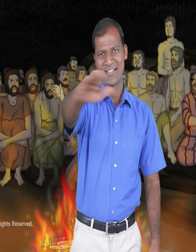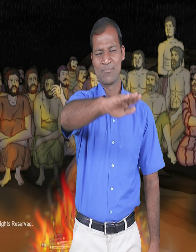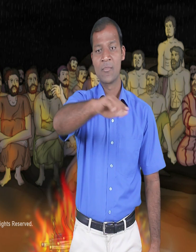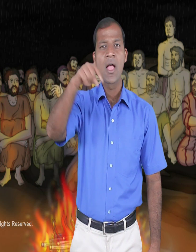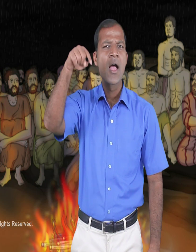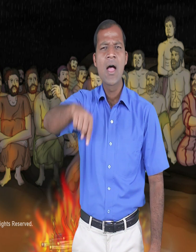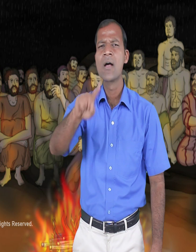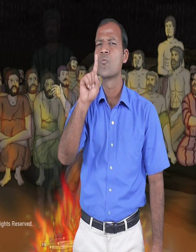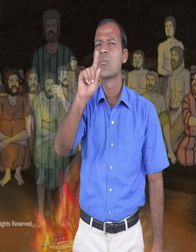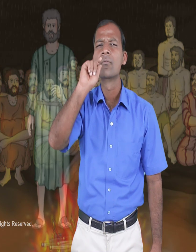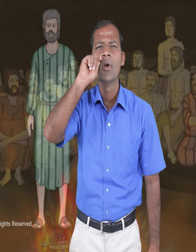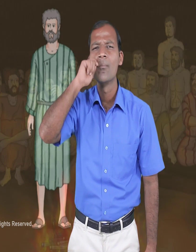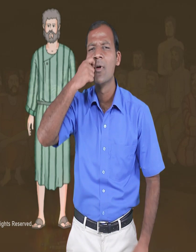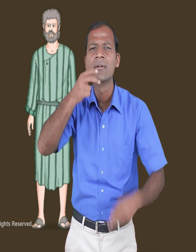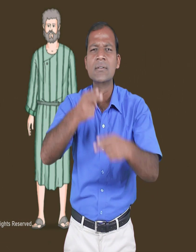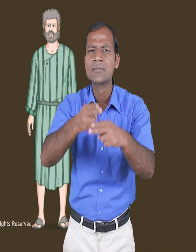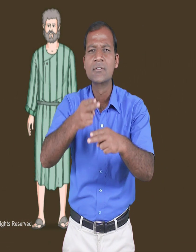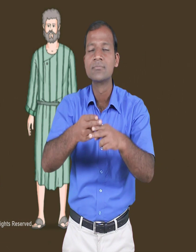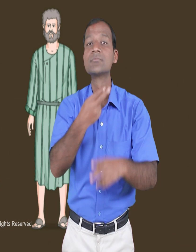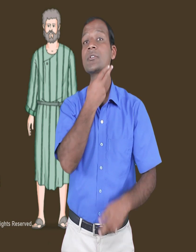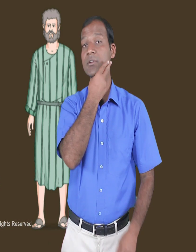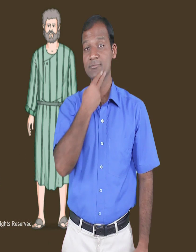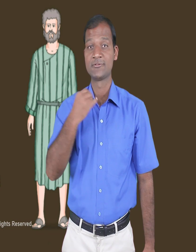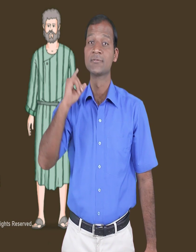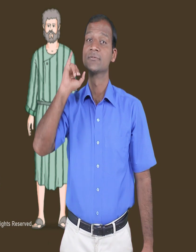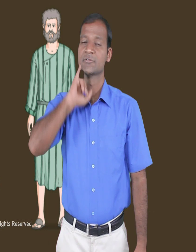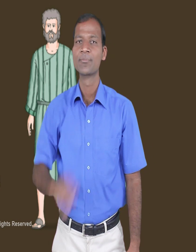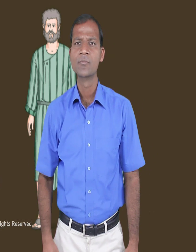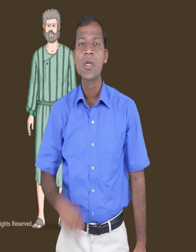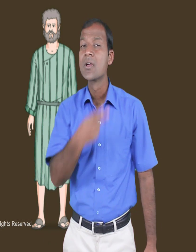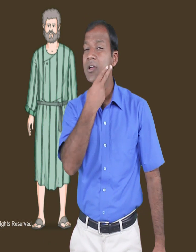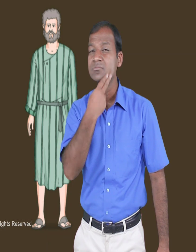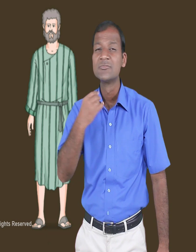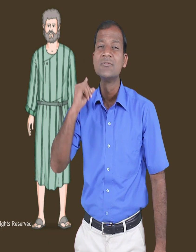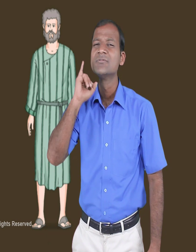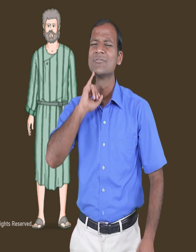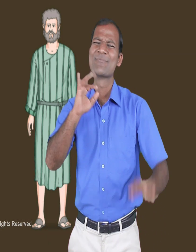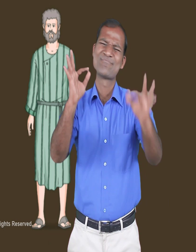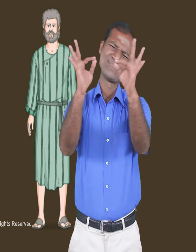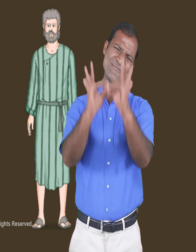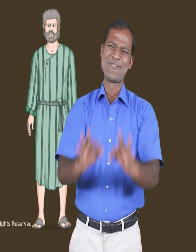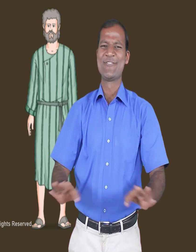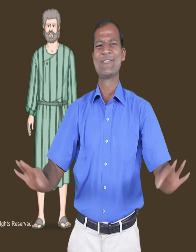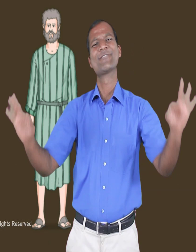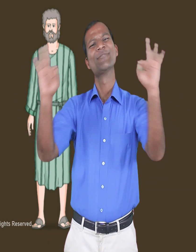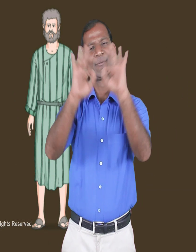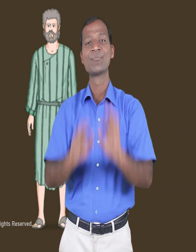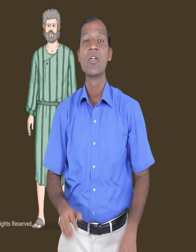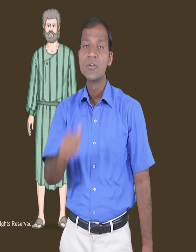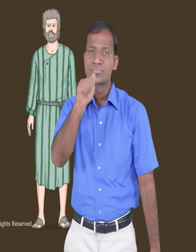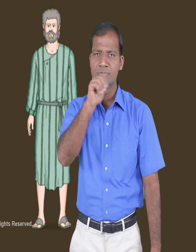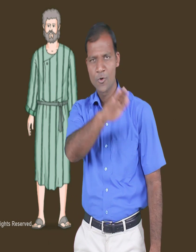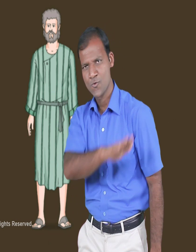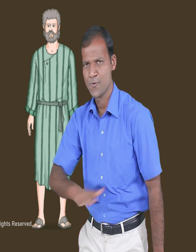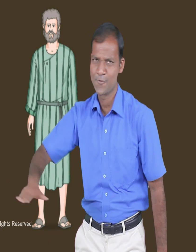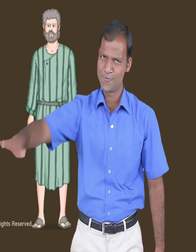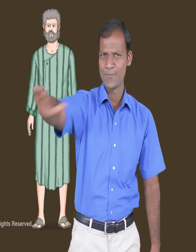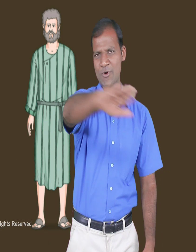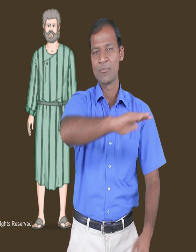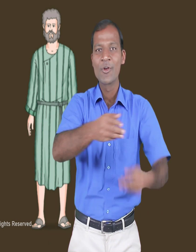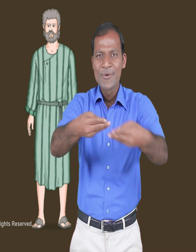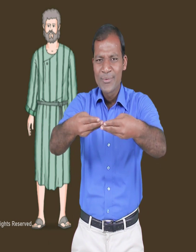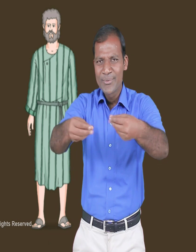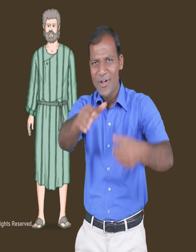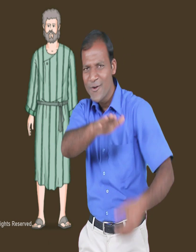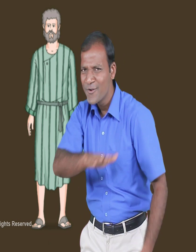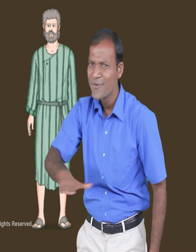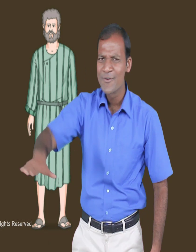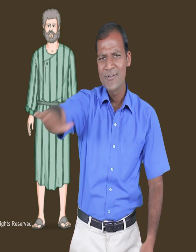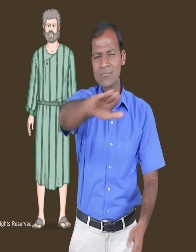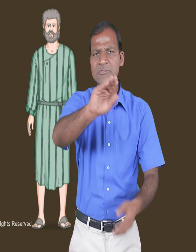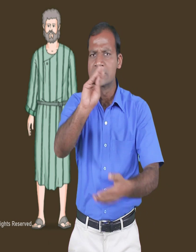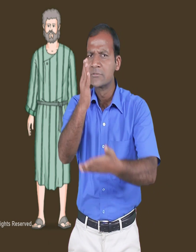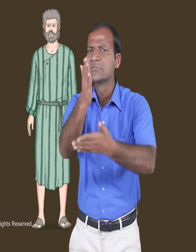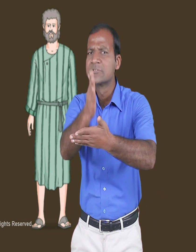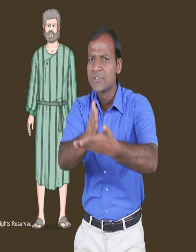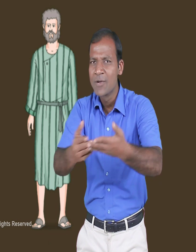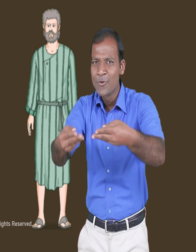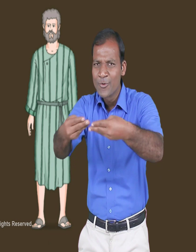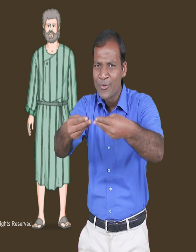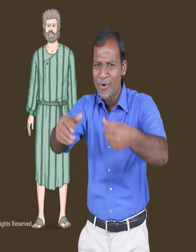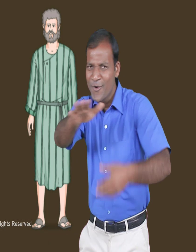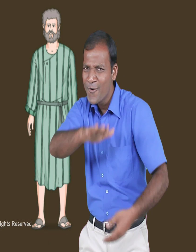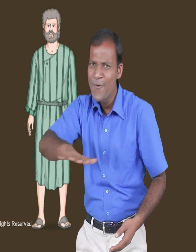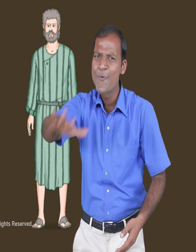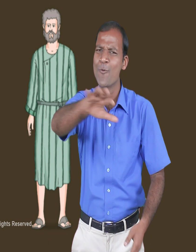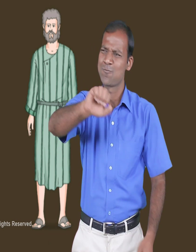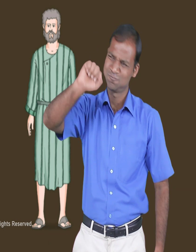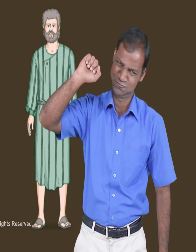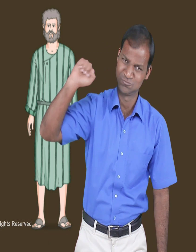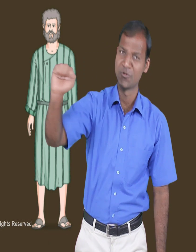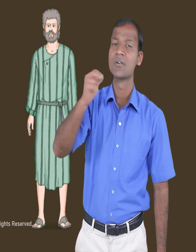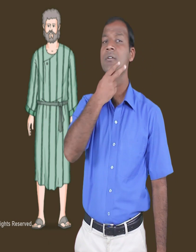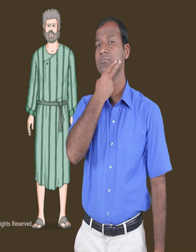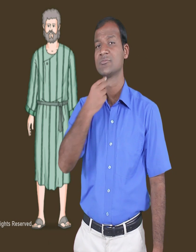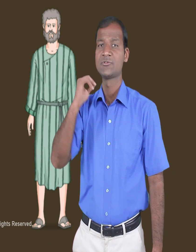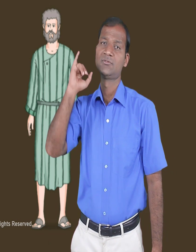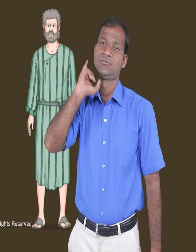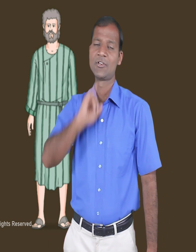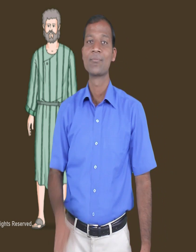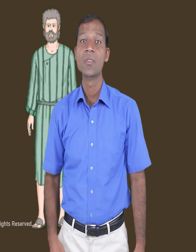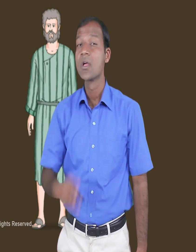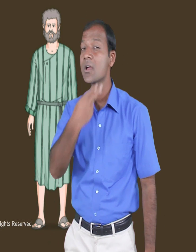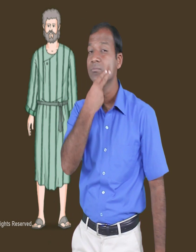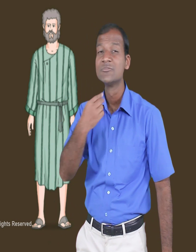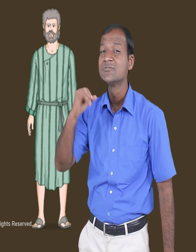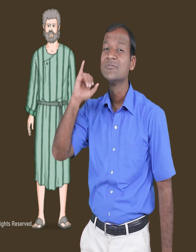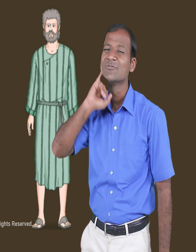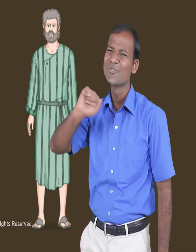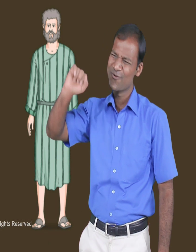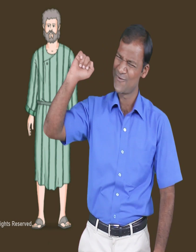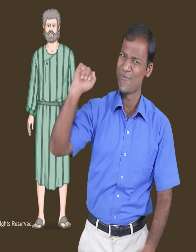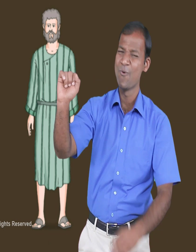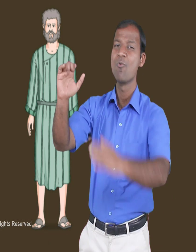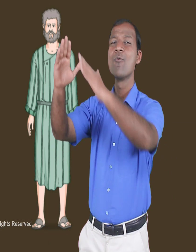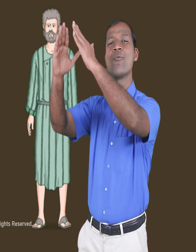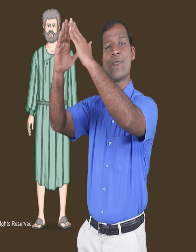Nearby stood an estate belonging to Publius, the chief official of the island.